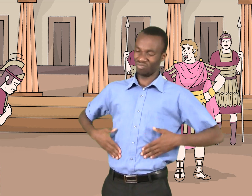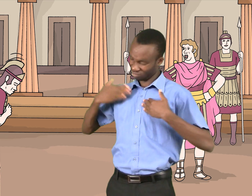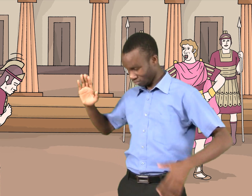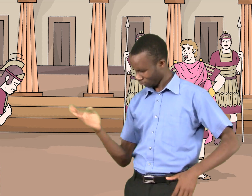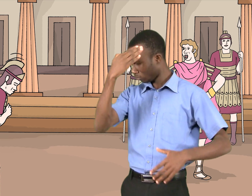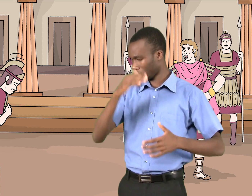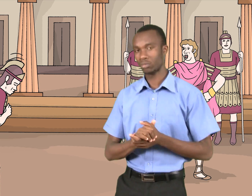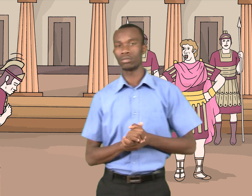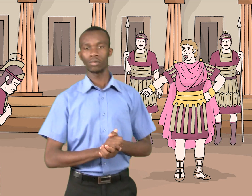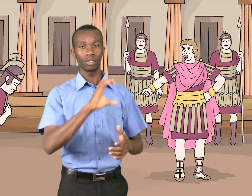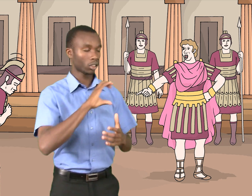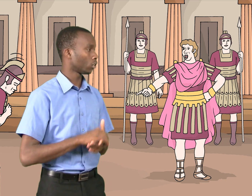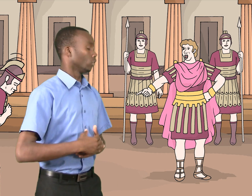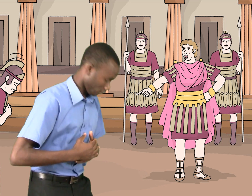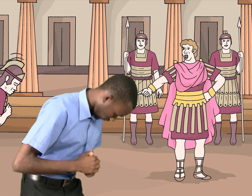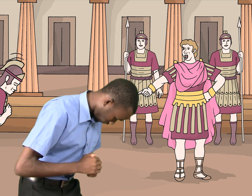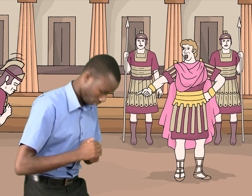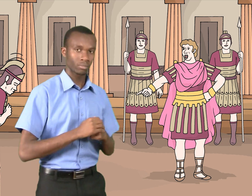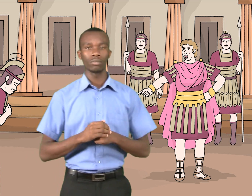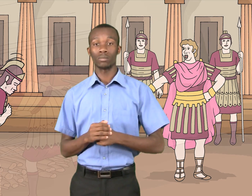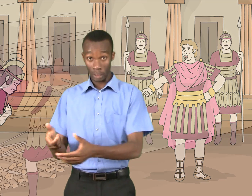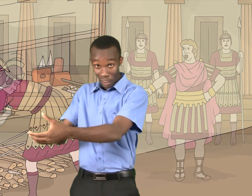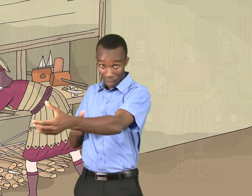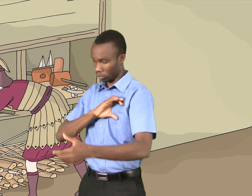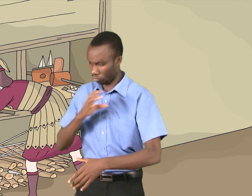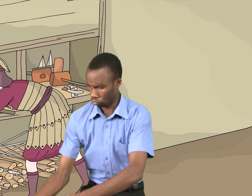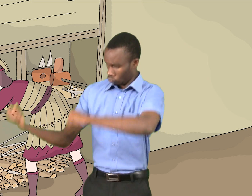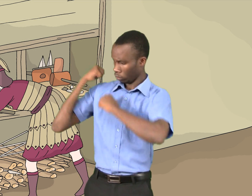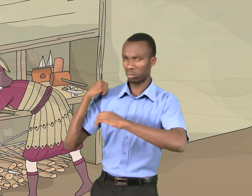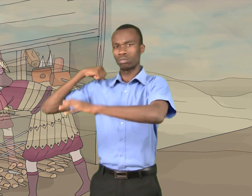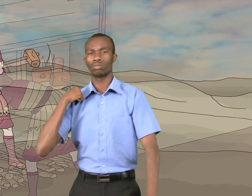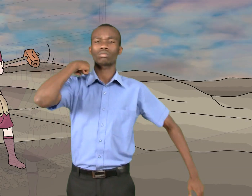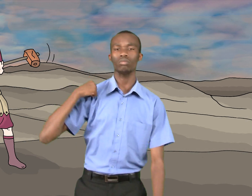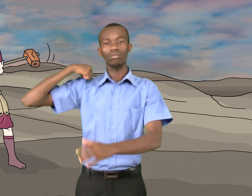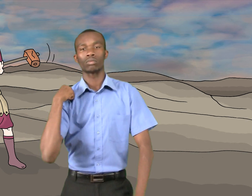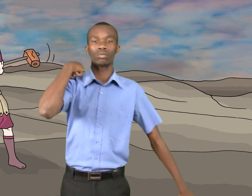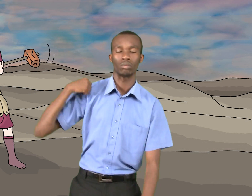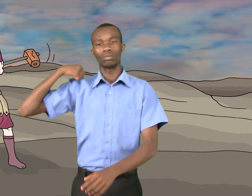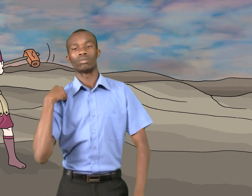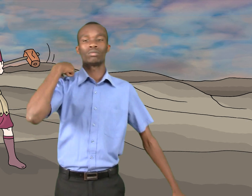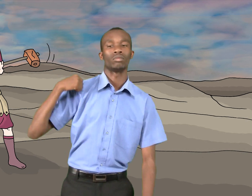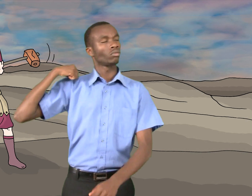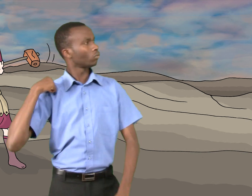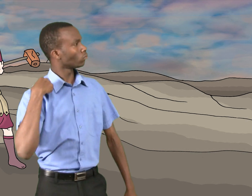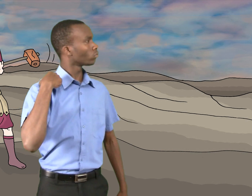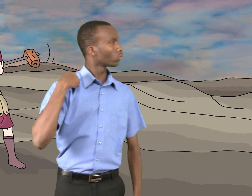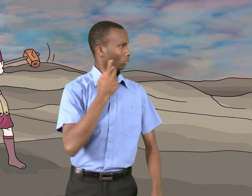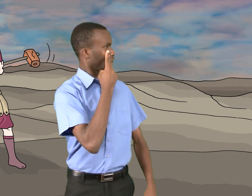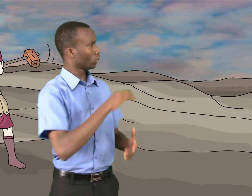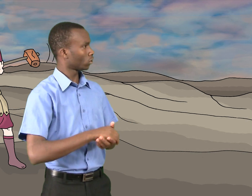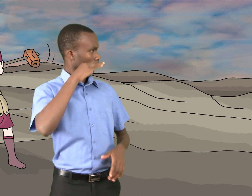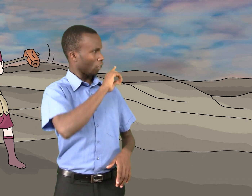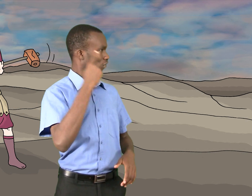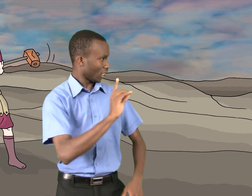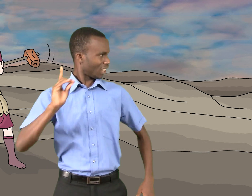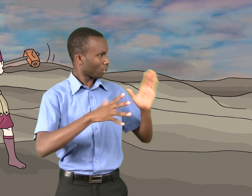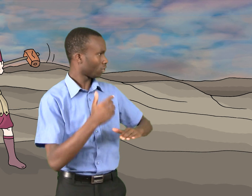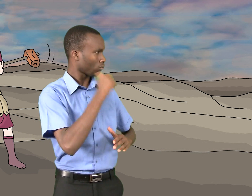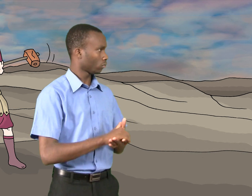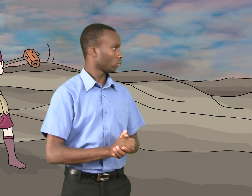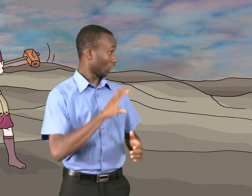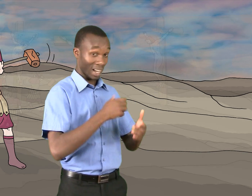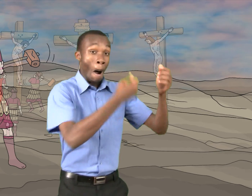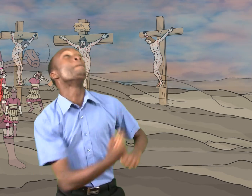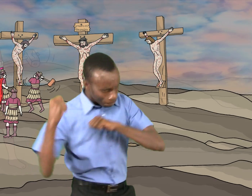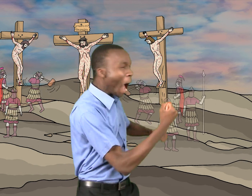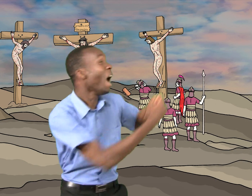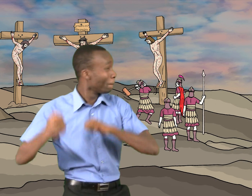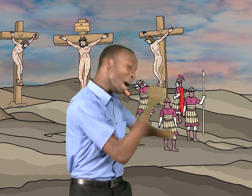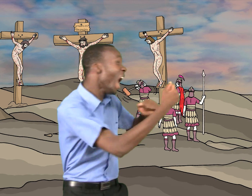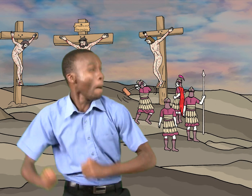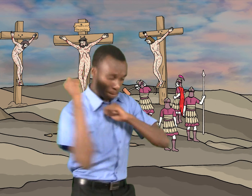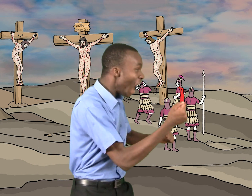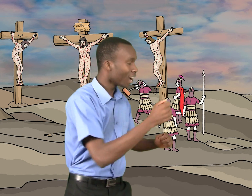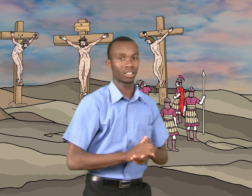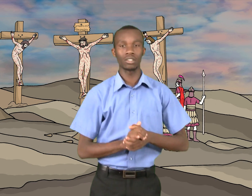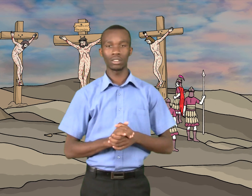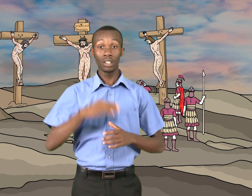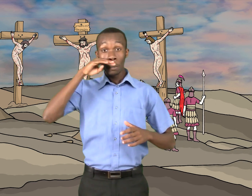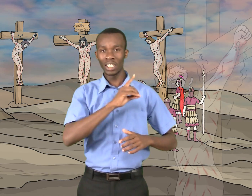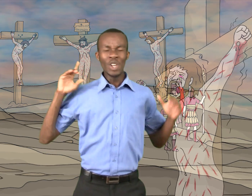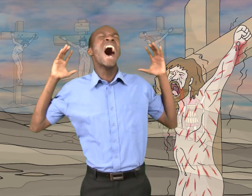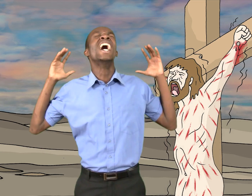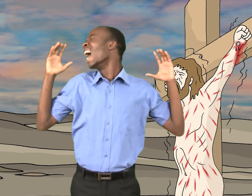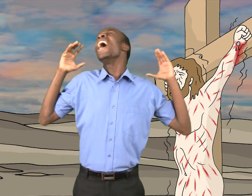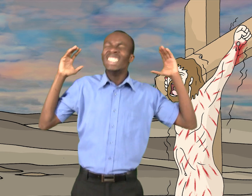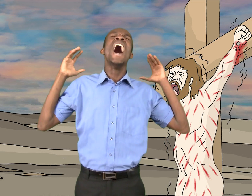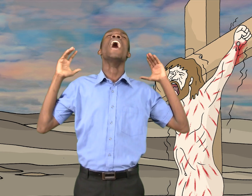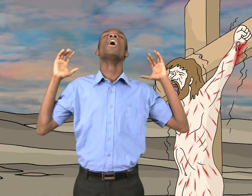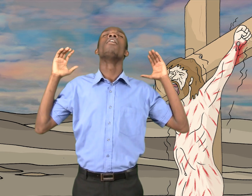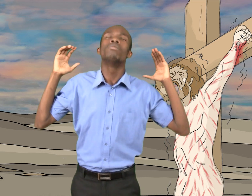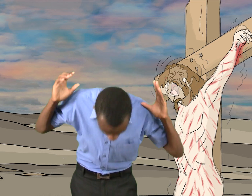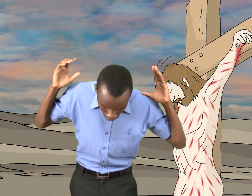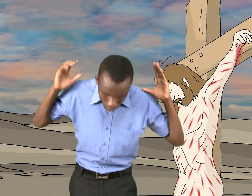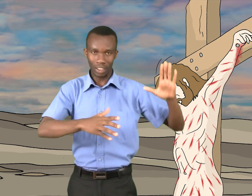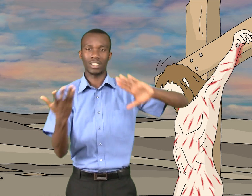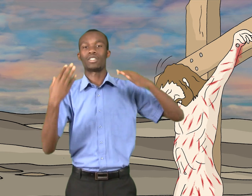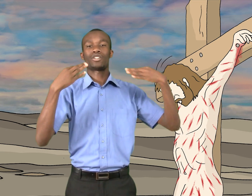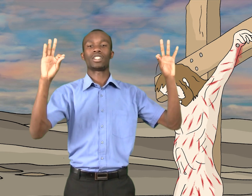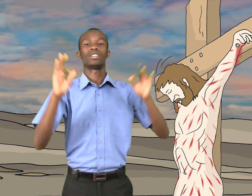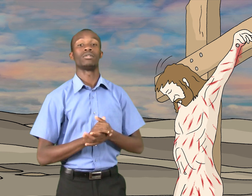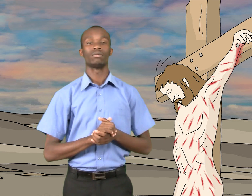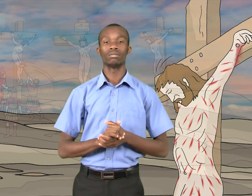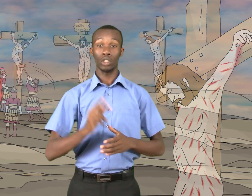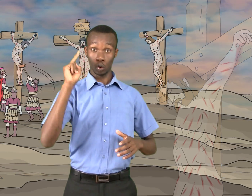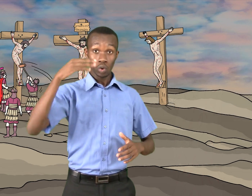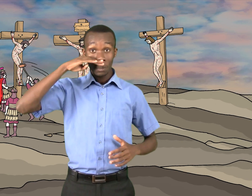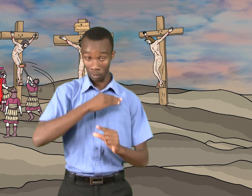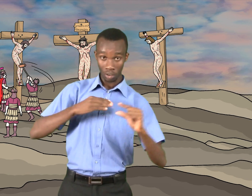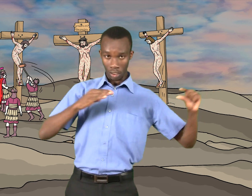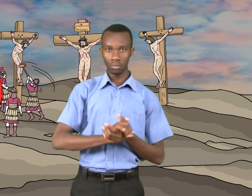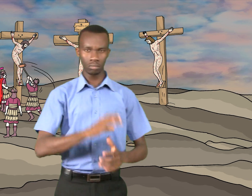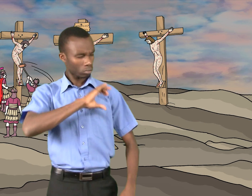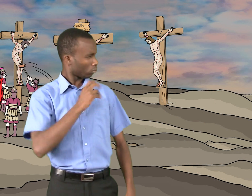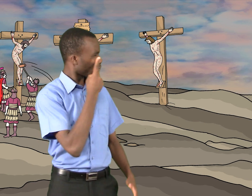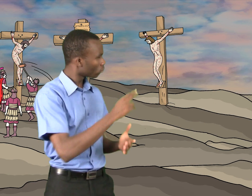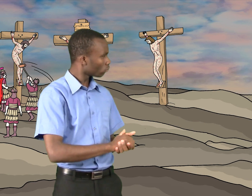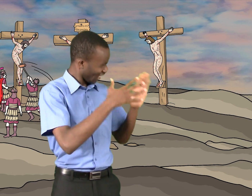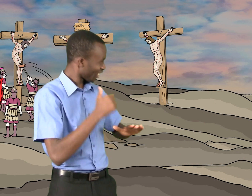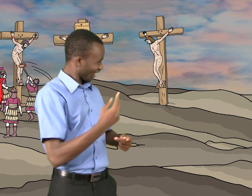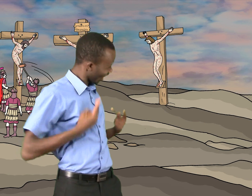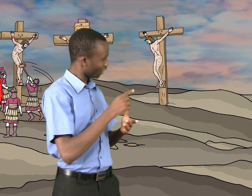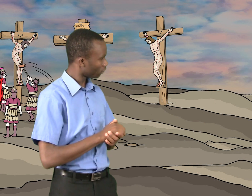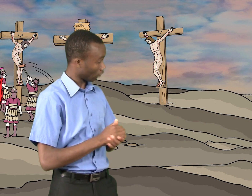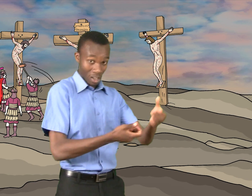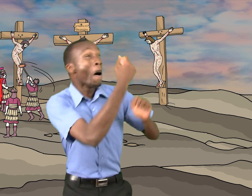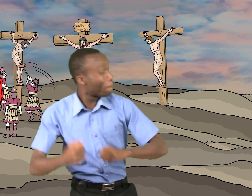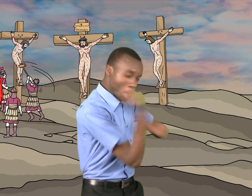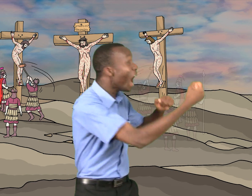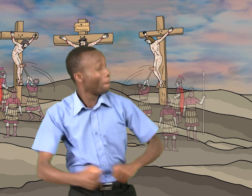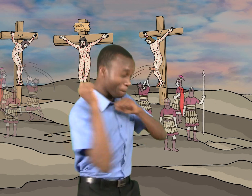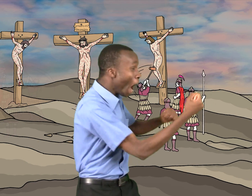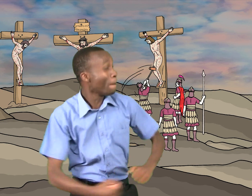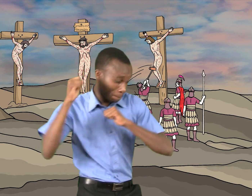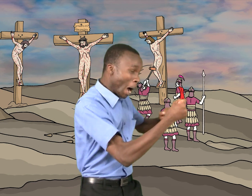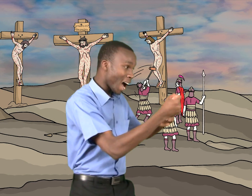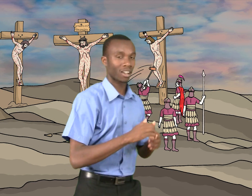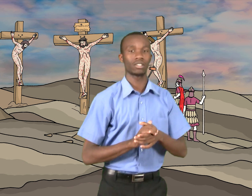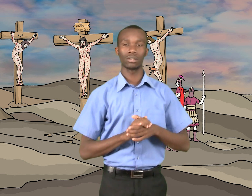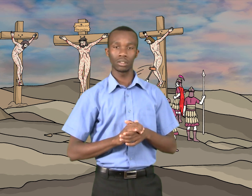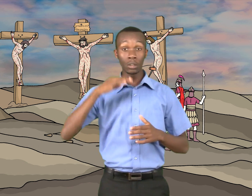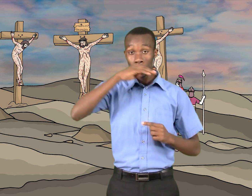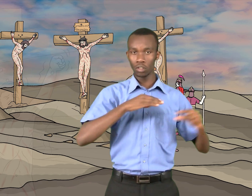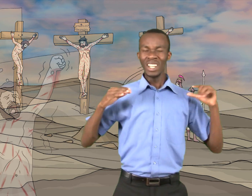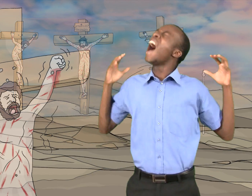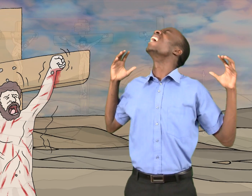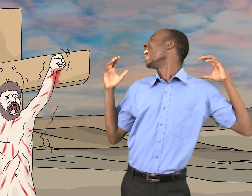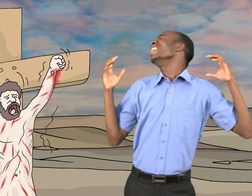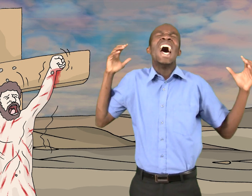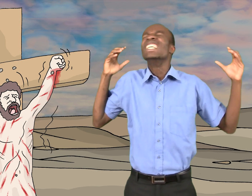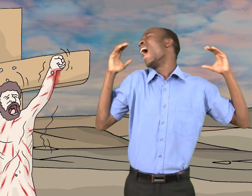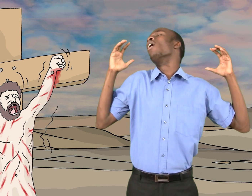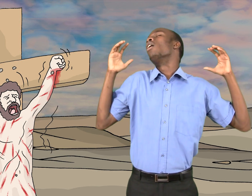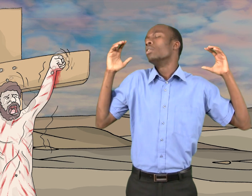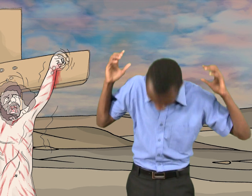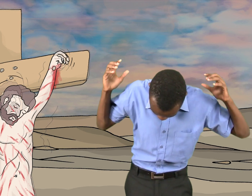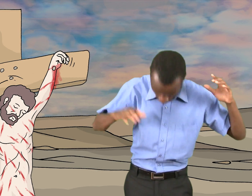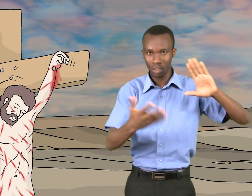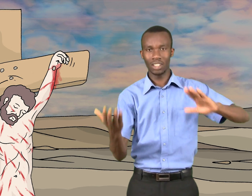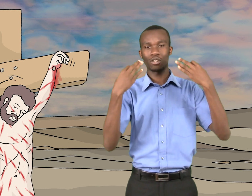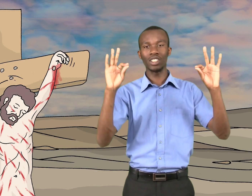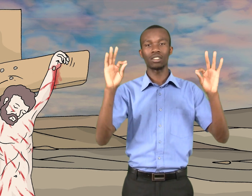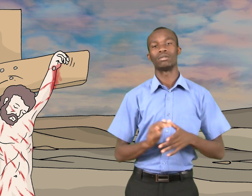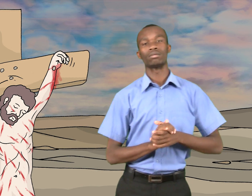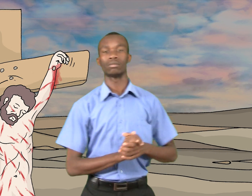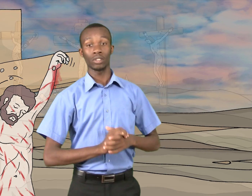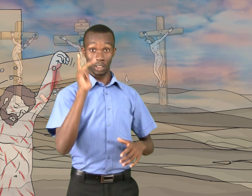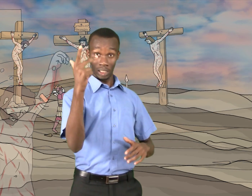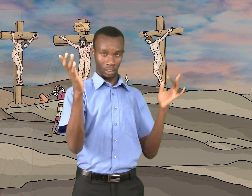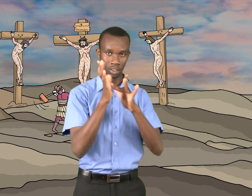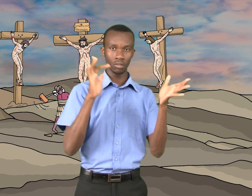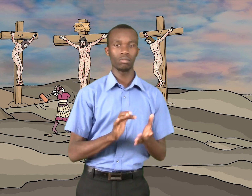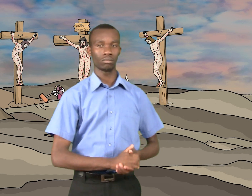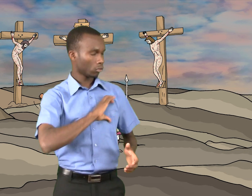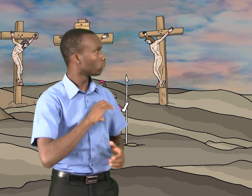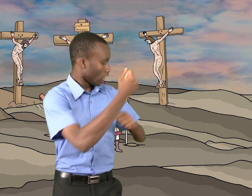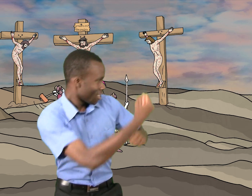So the soldiers came and broke the legs of the first man who had been crucified with Jesus, and those of the other.